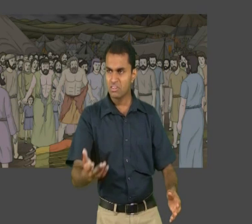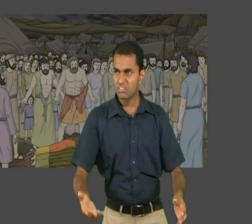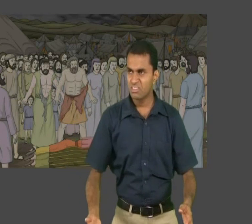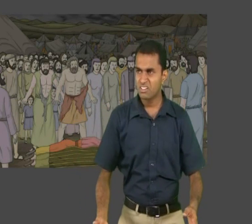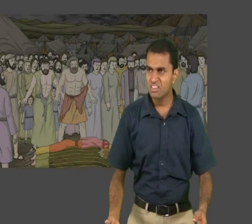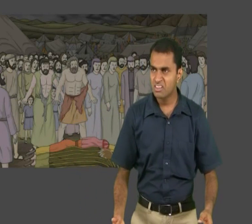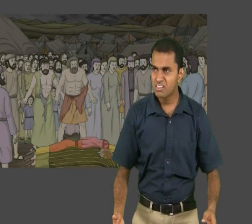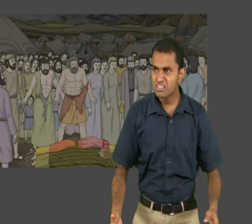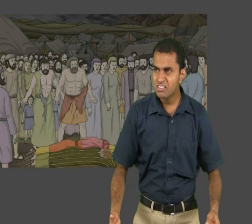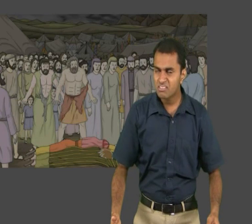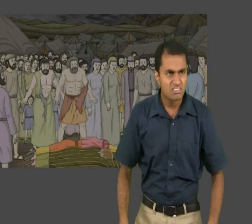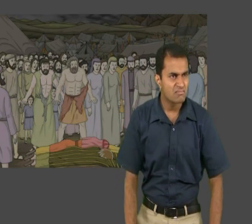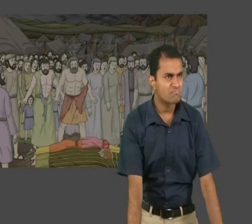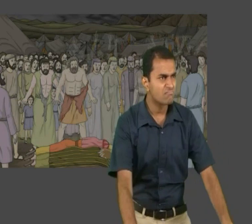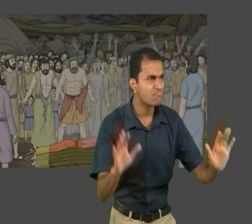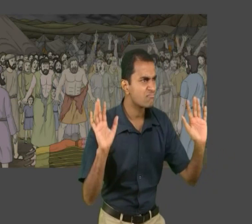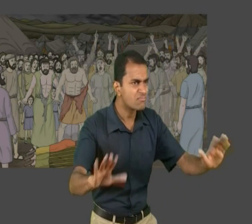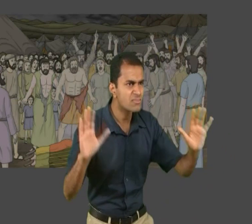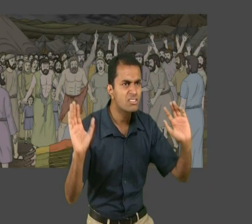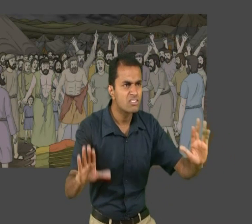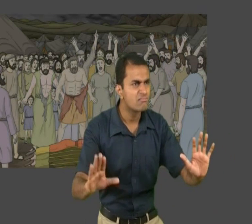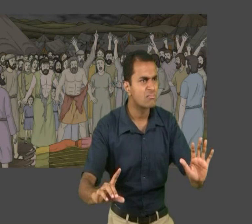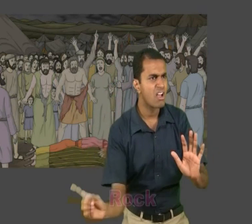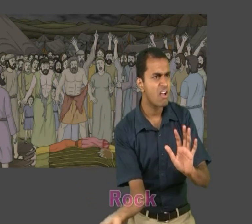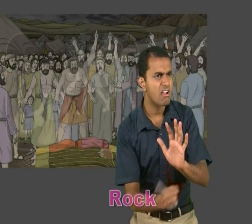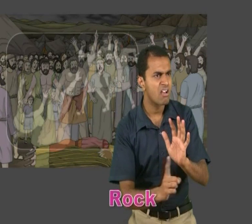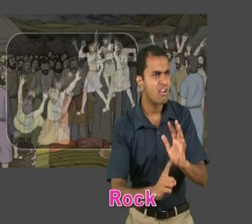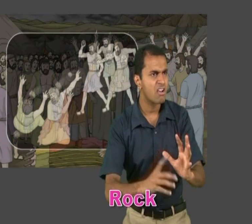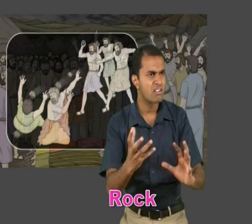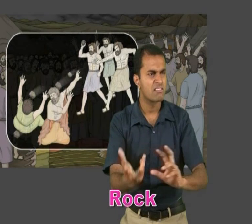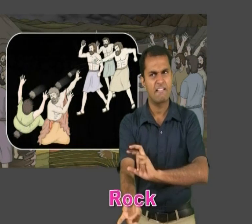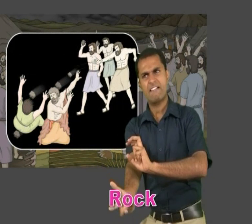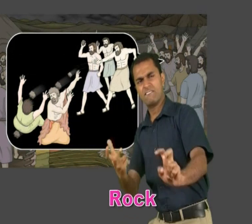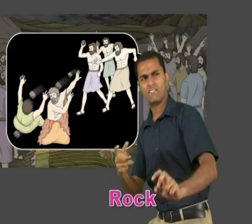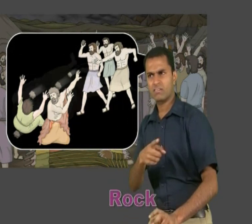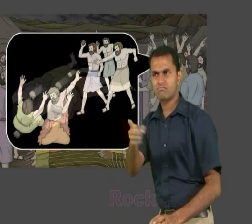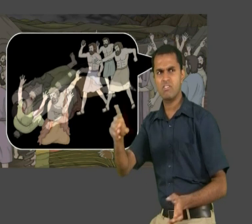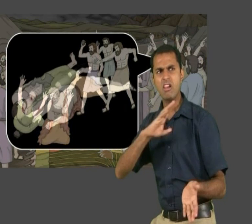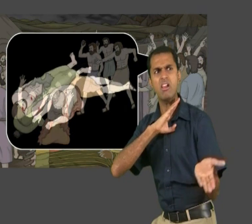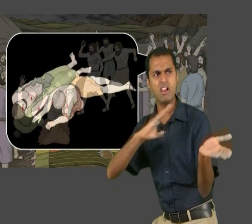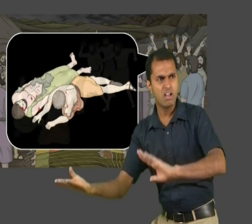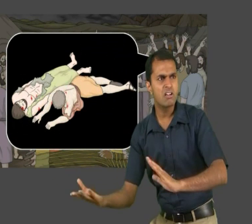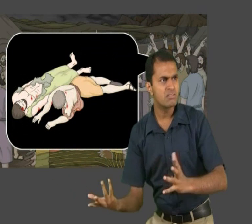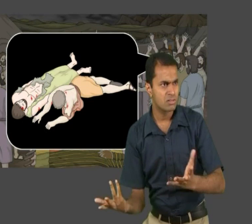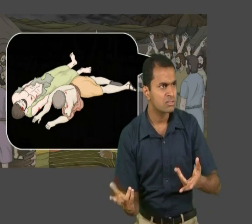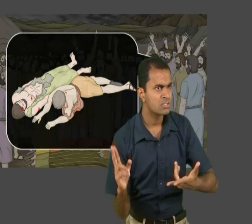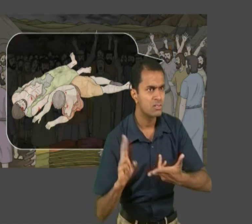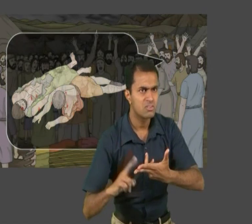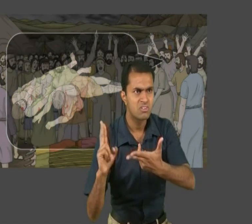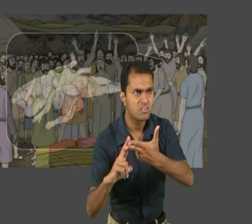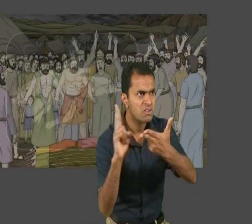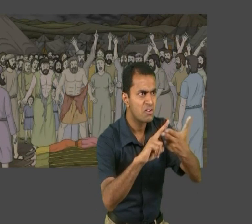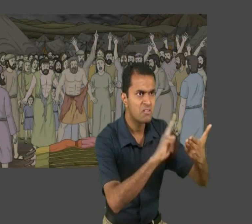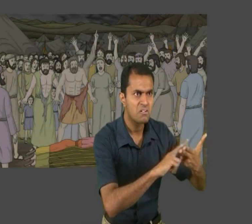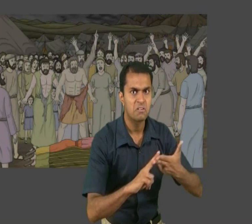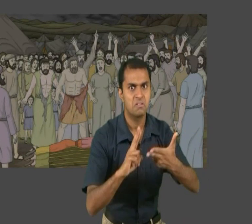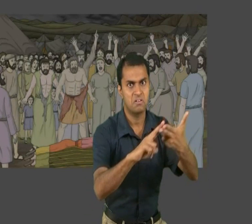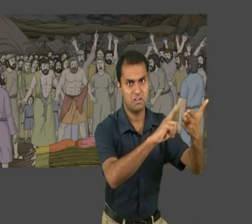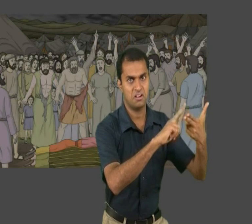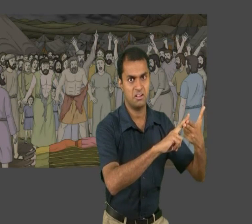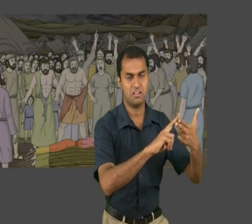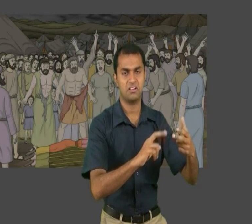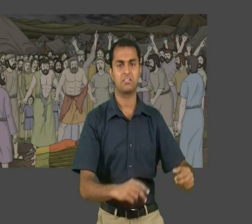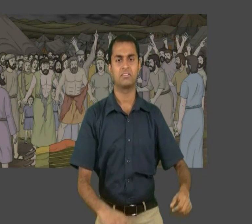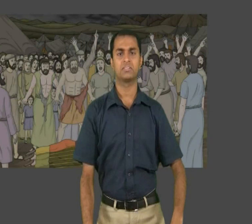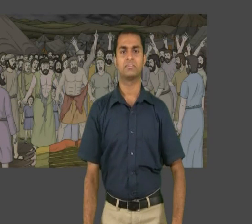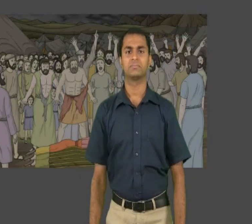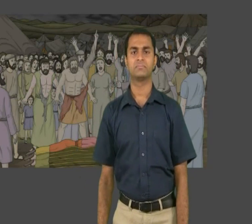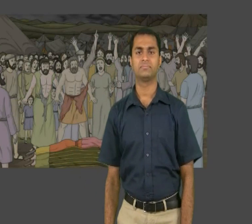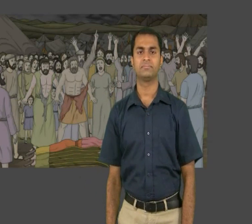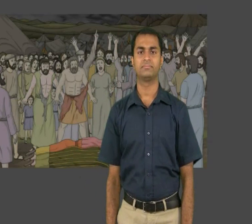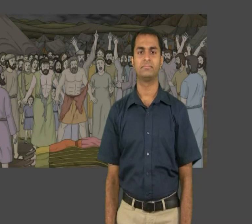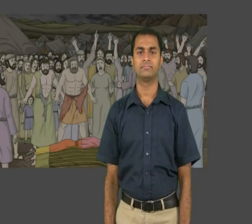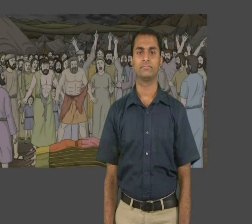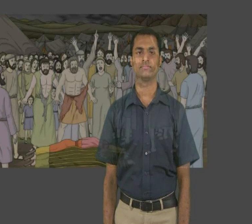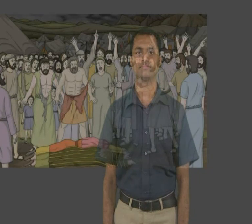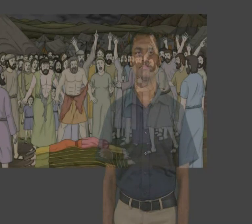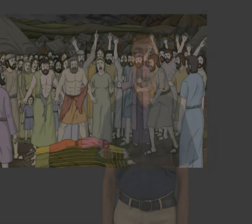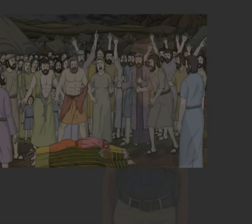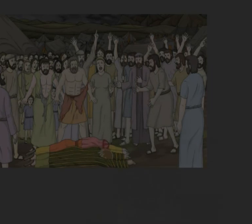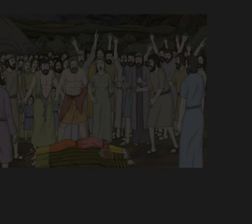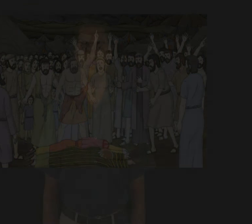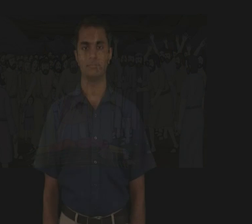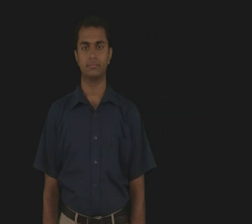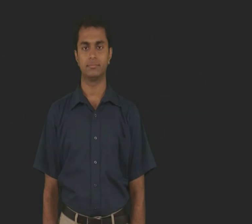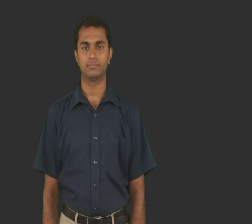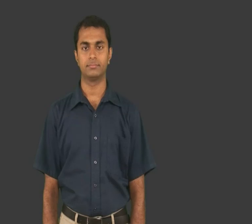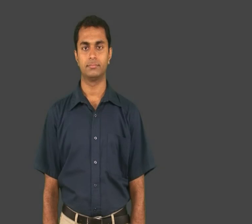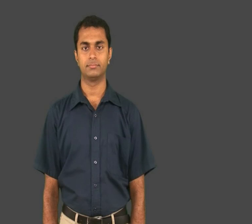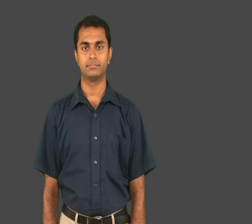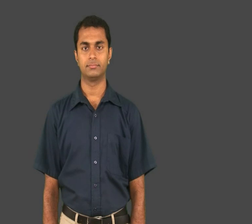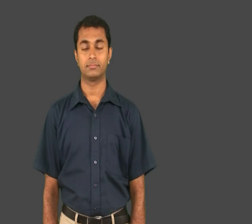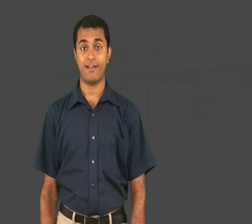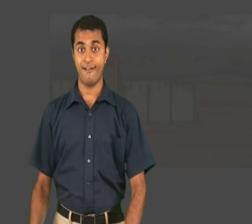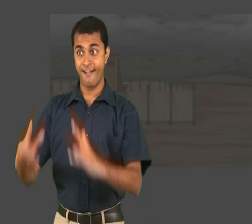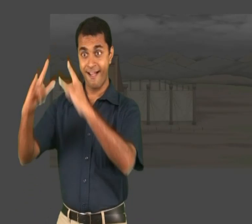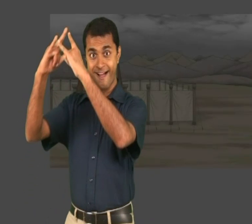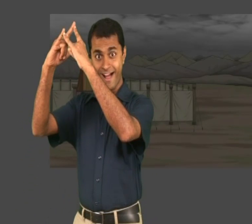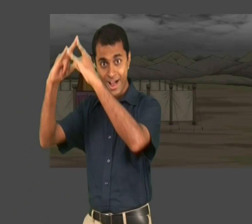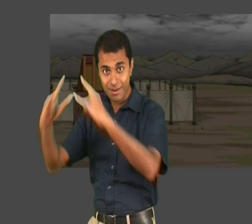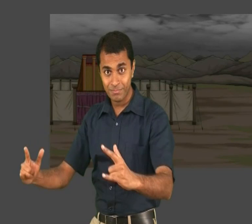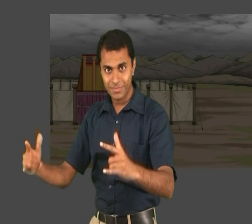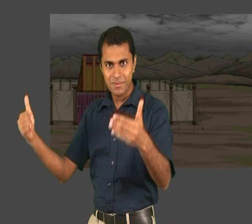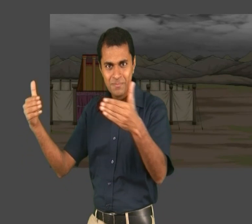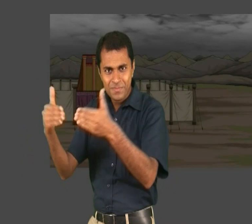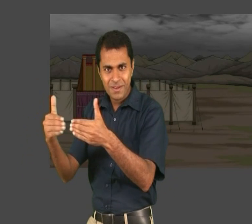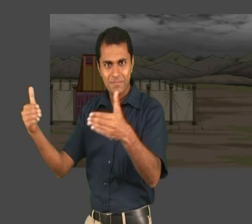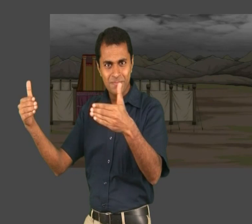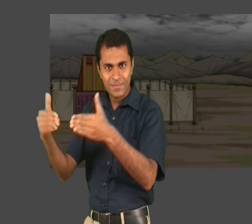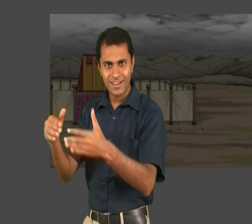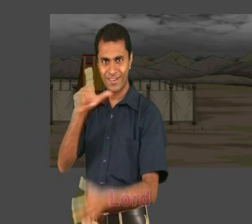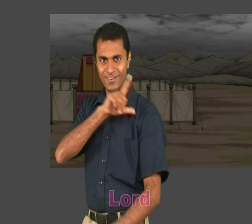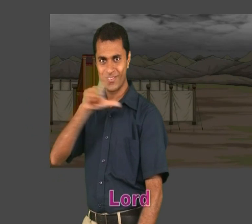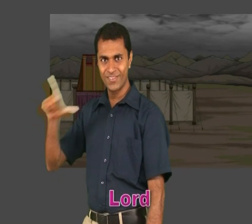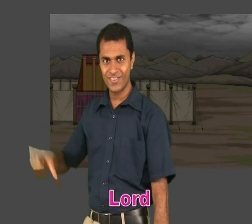But the whole congregation threatened to stone Joshua and Caleb.